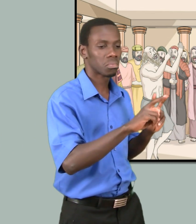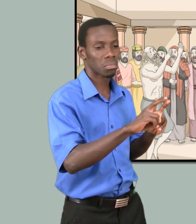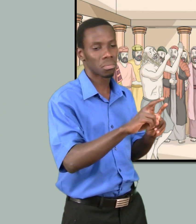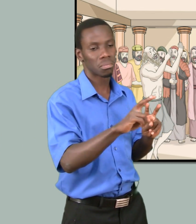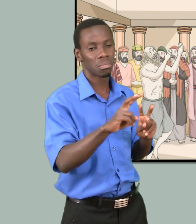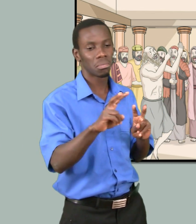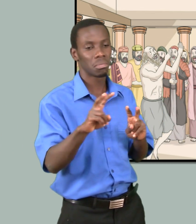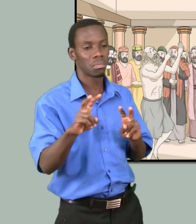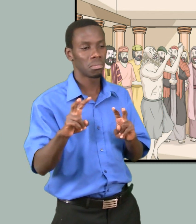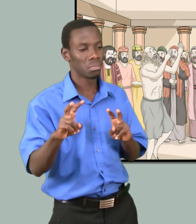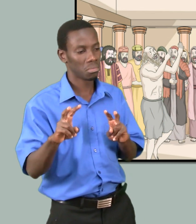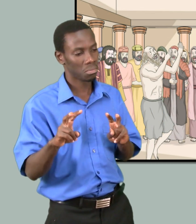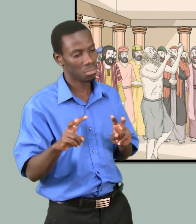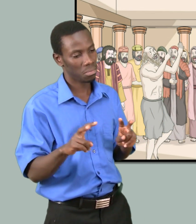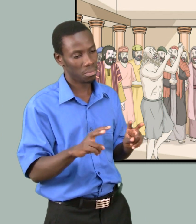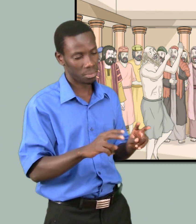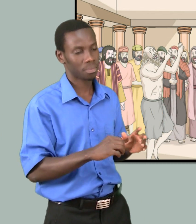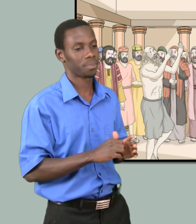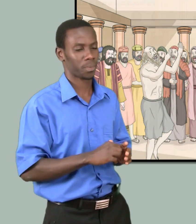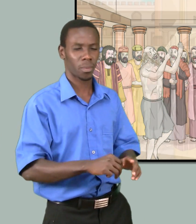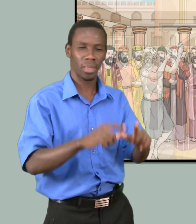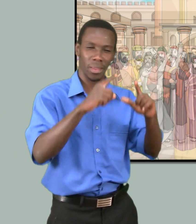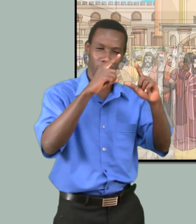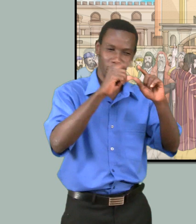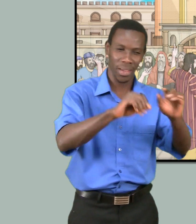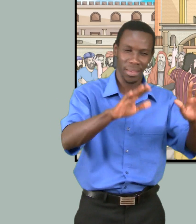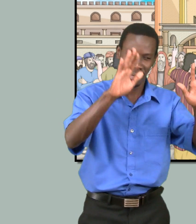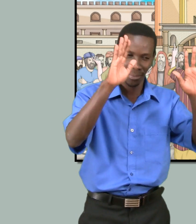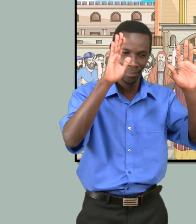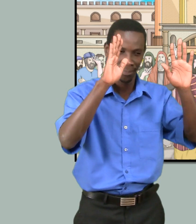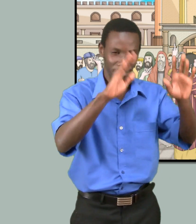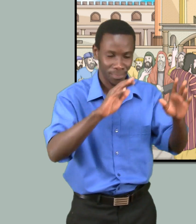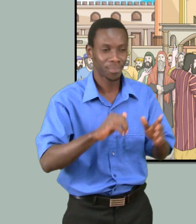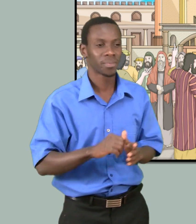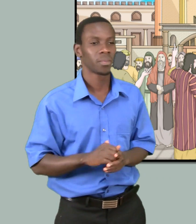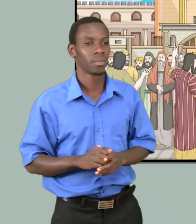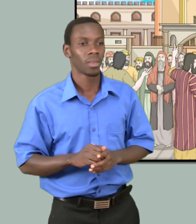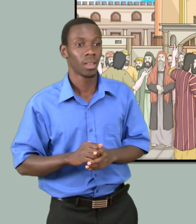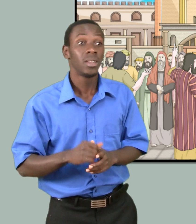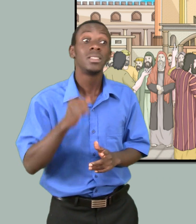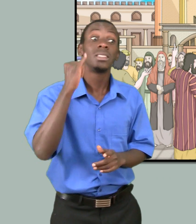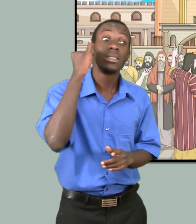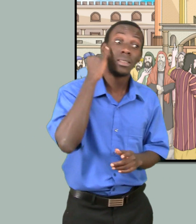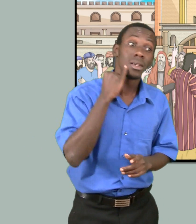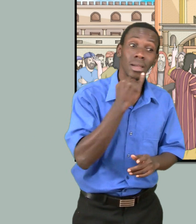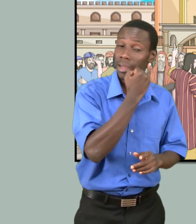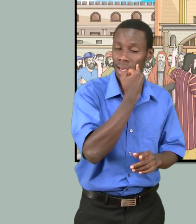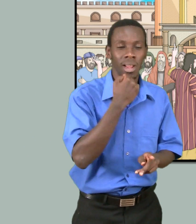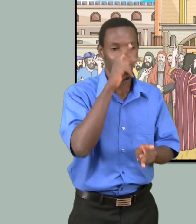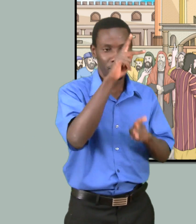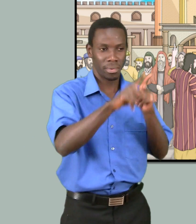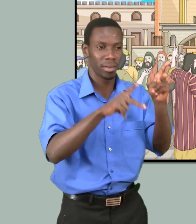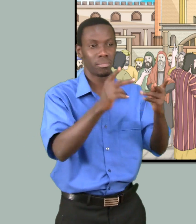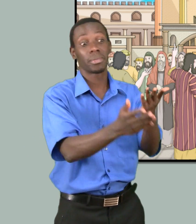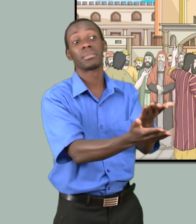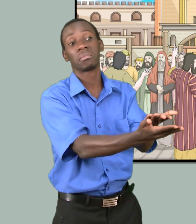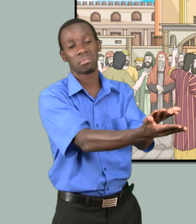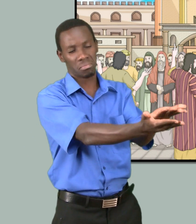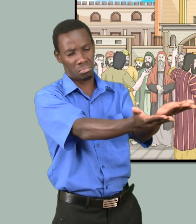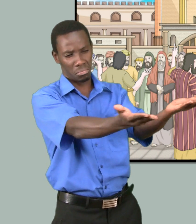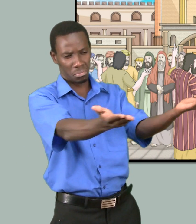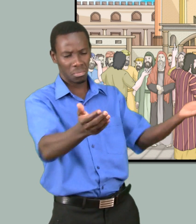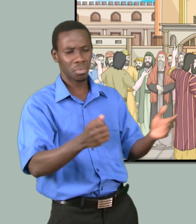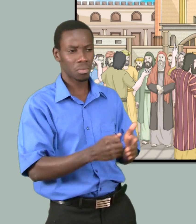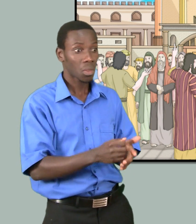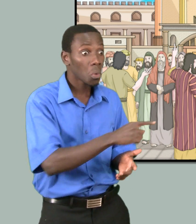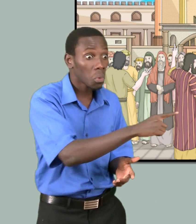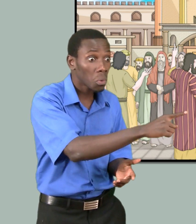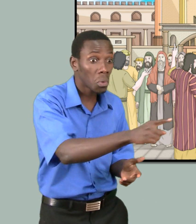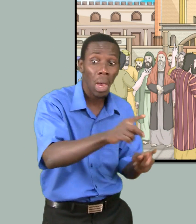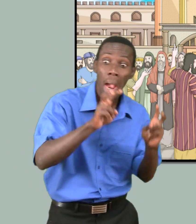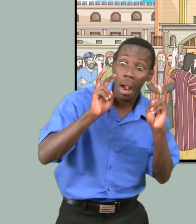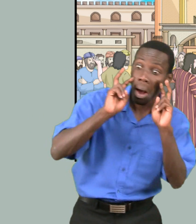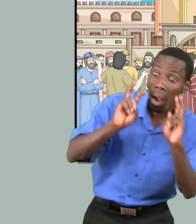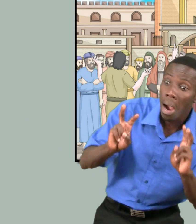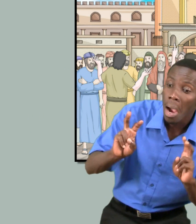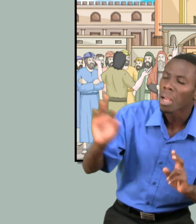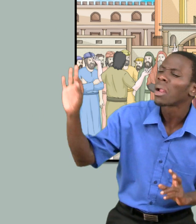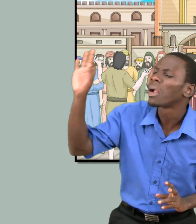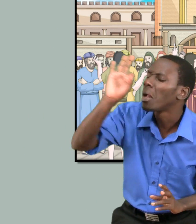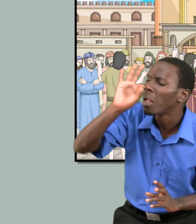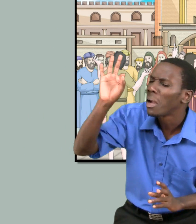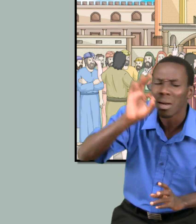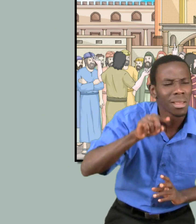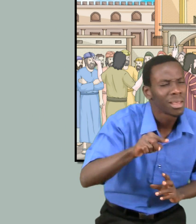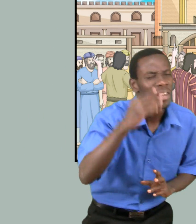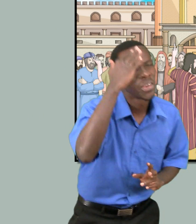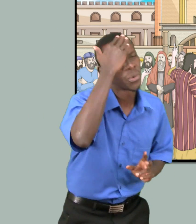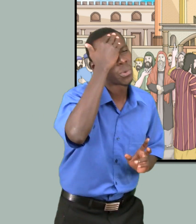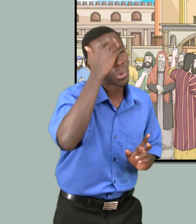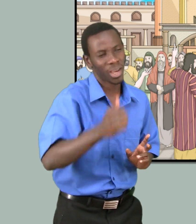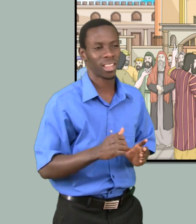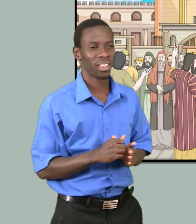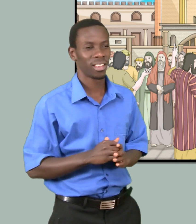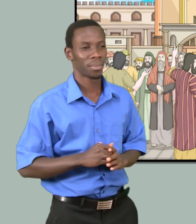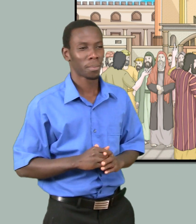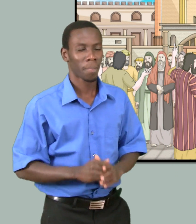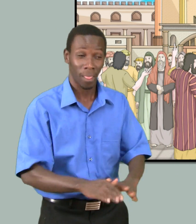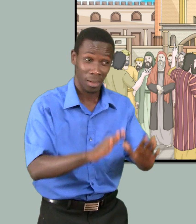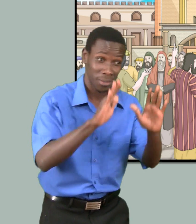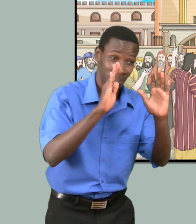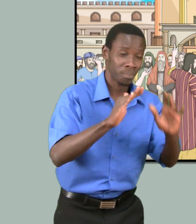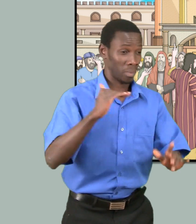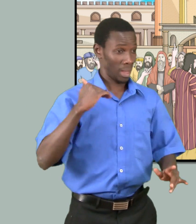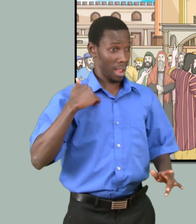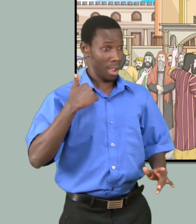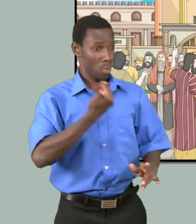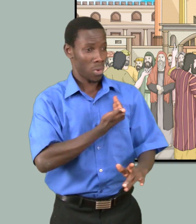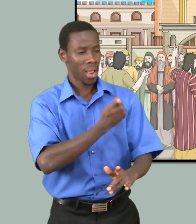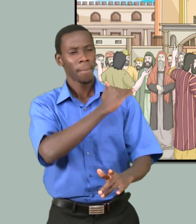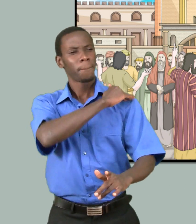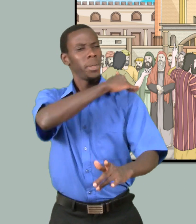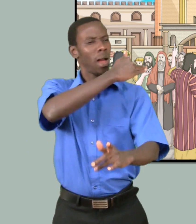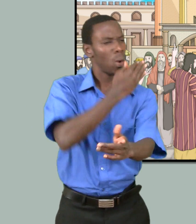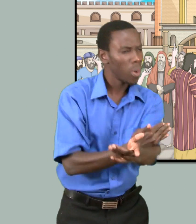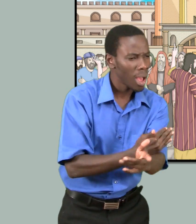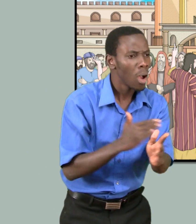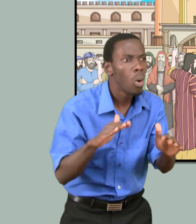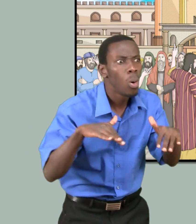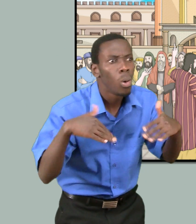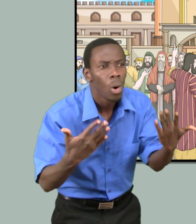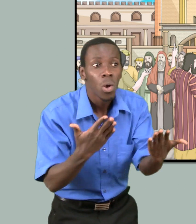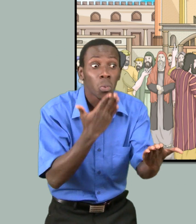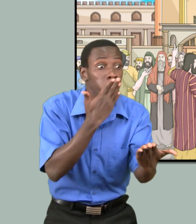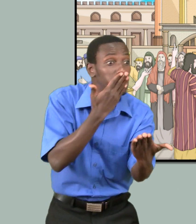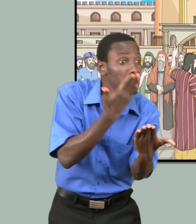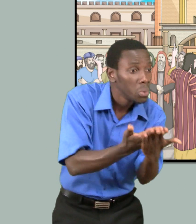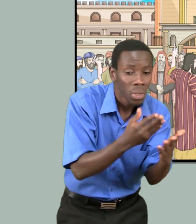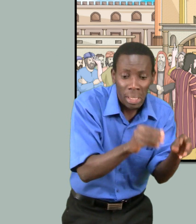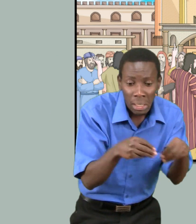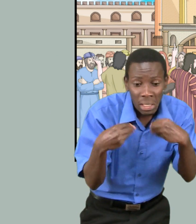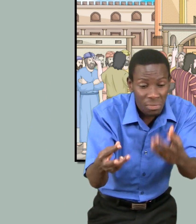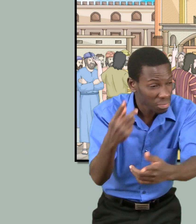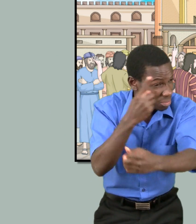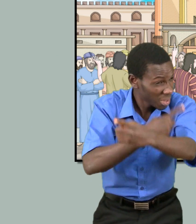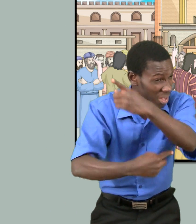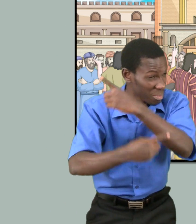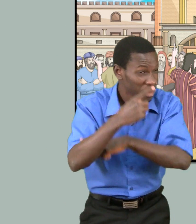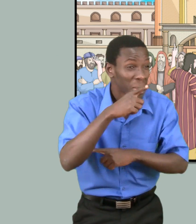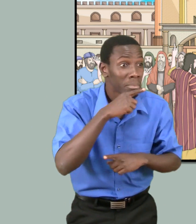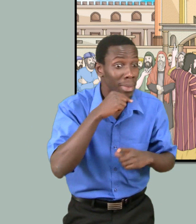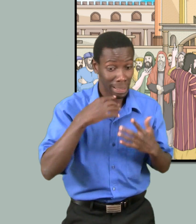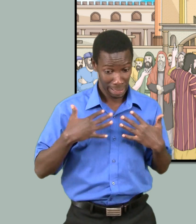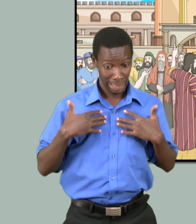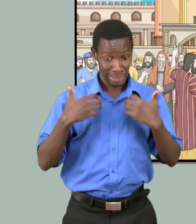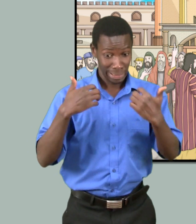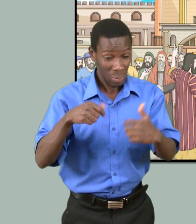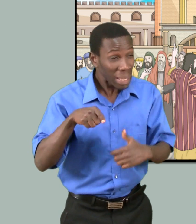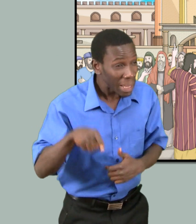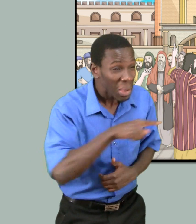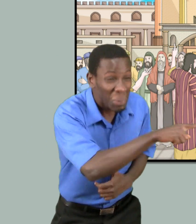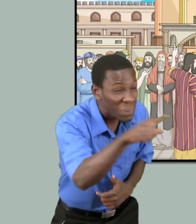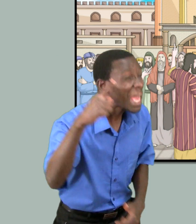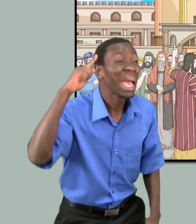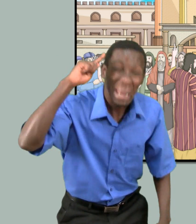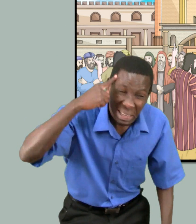And when Peter saw this, he addressed the people: “Men of Israel, why are you surprised by this?